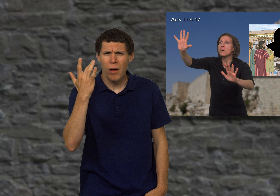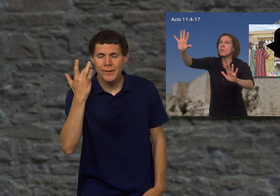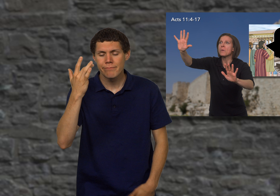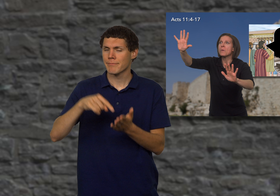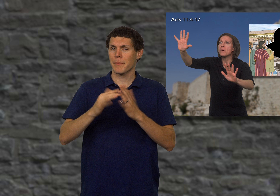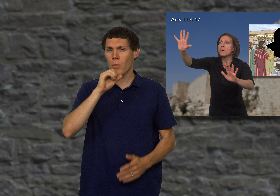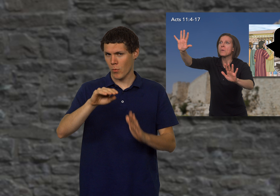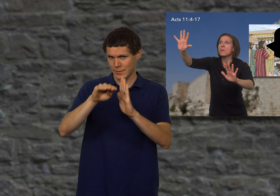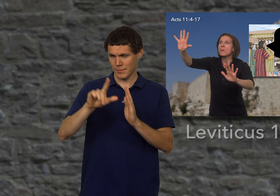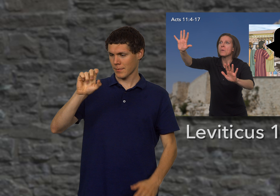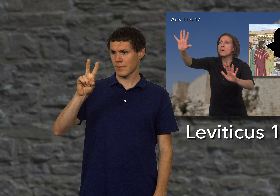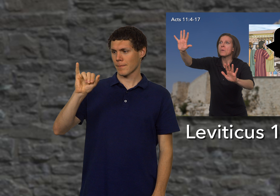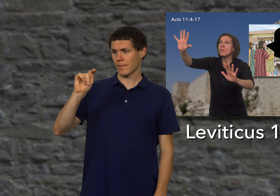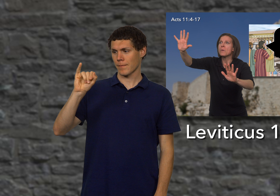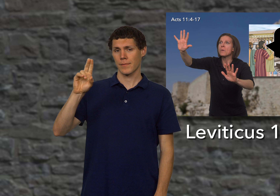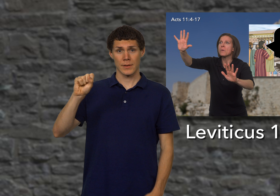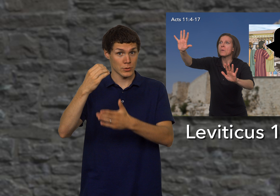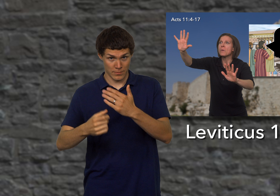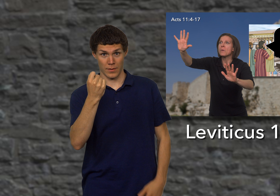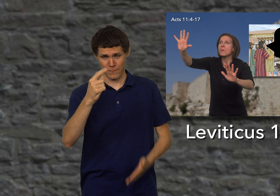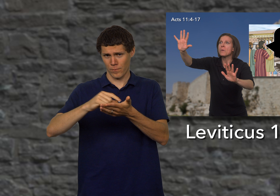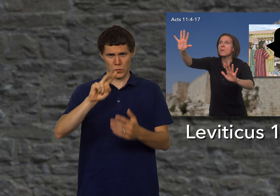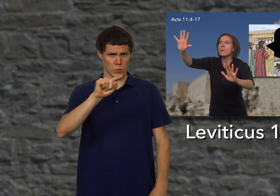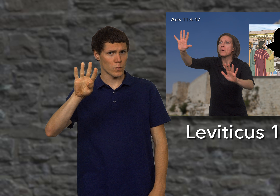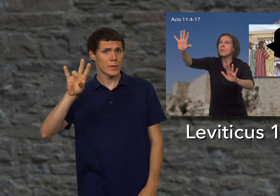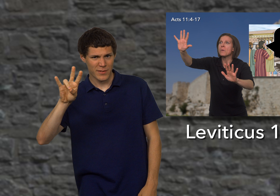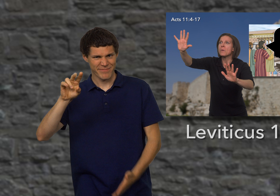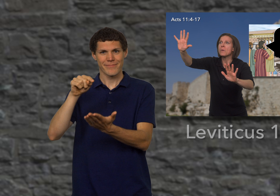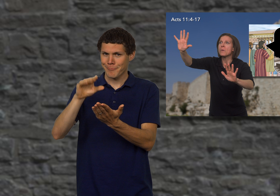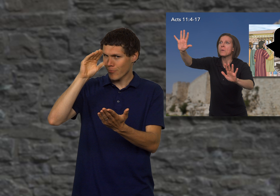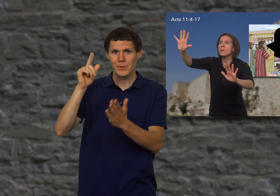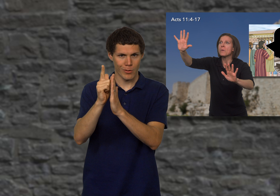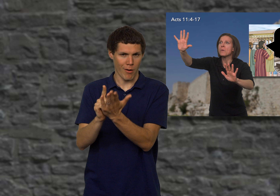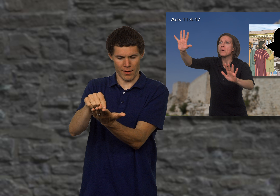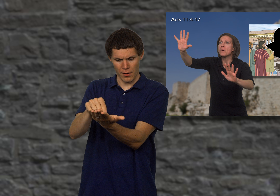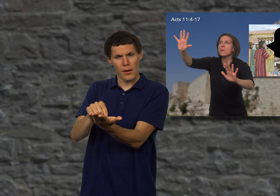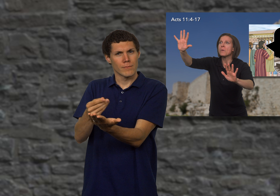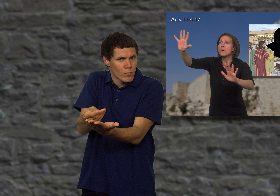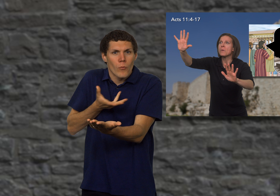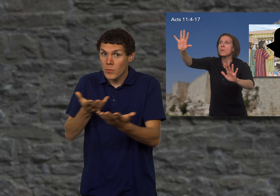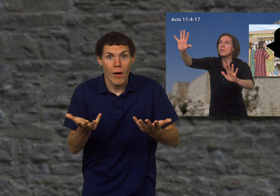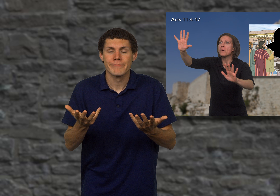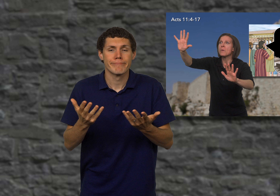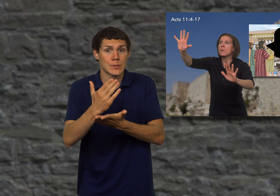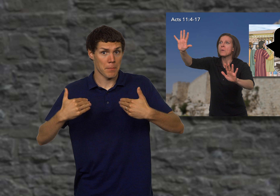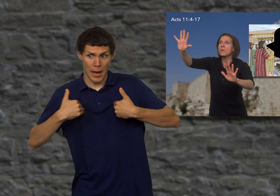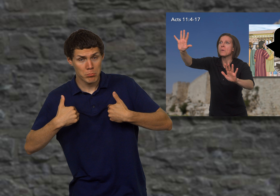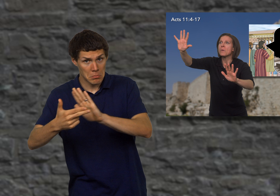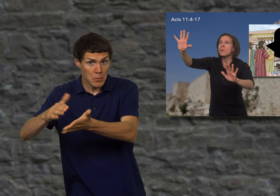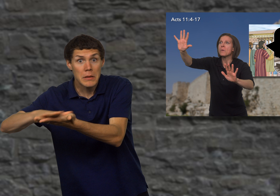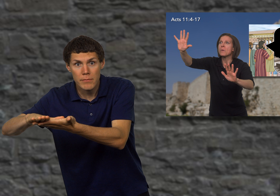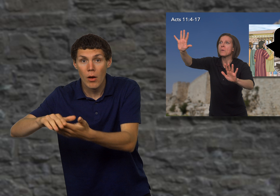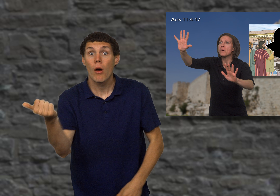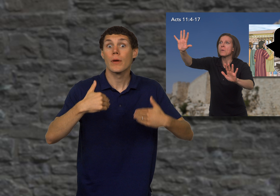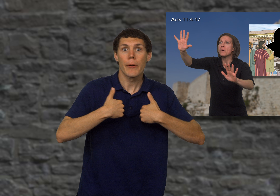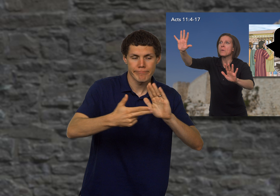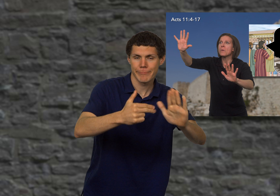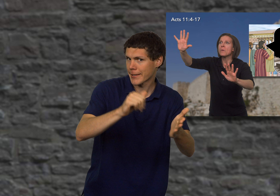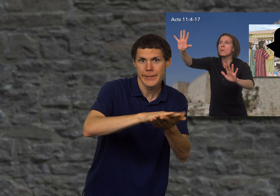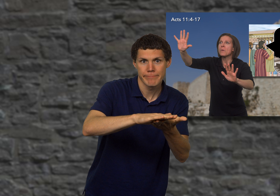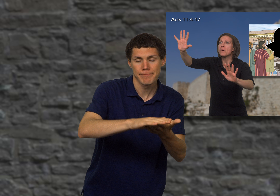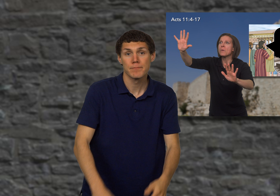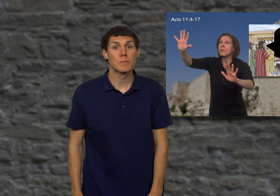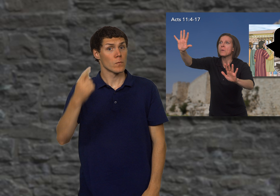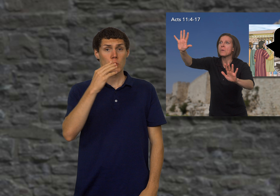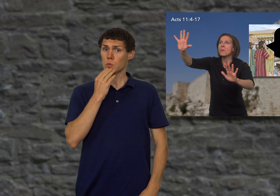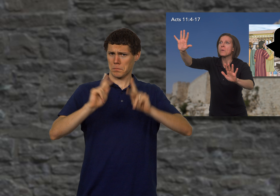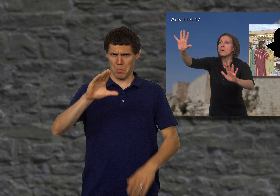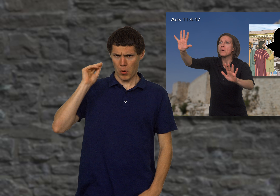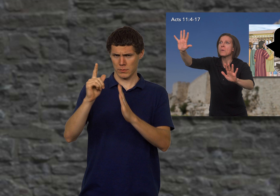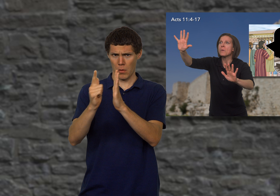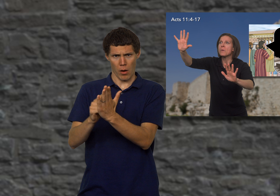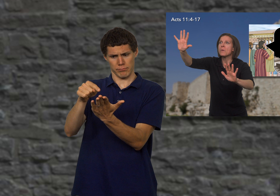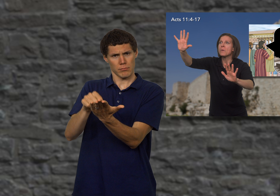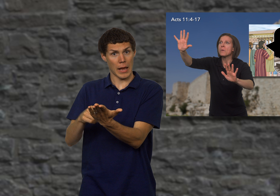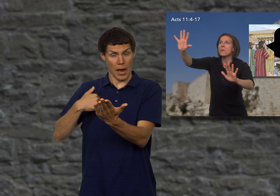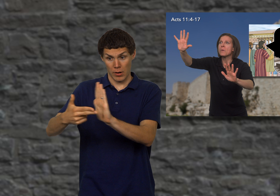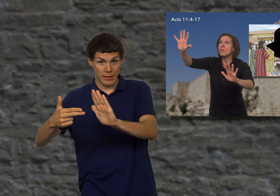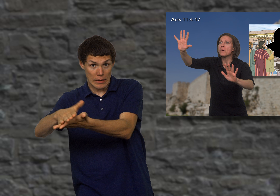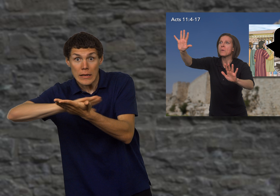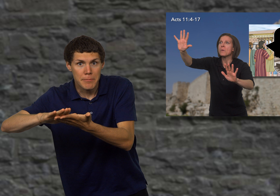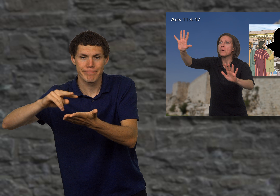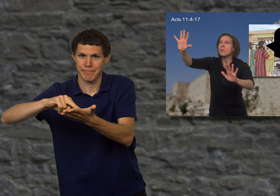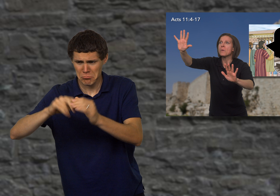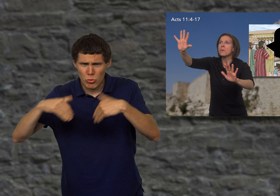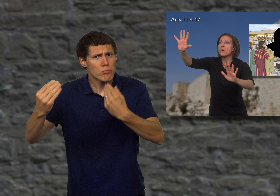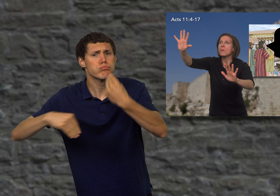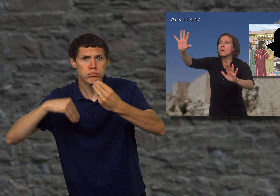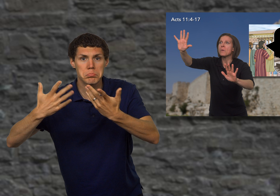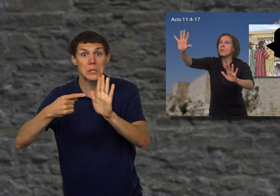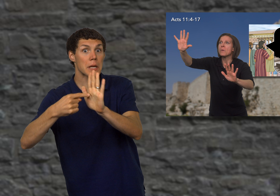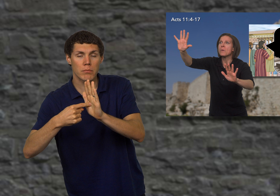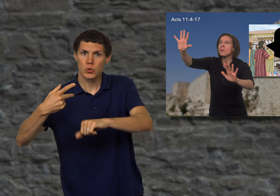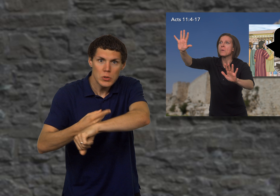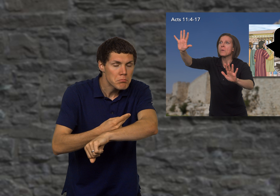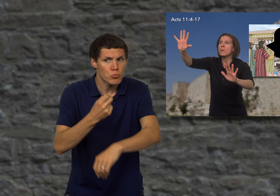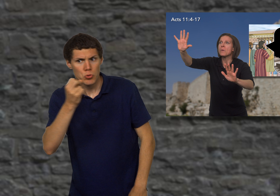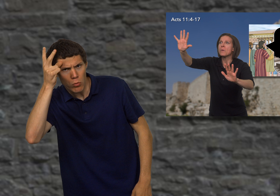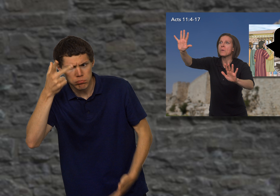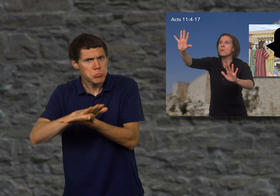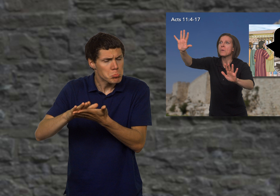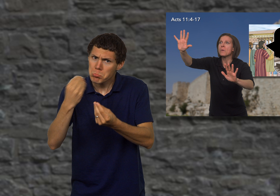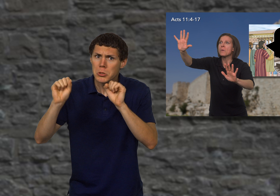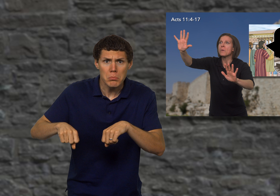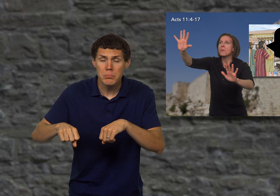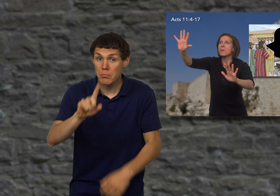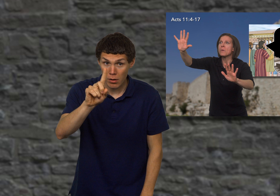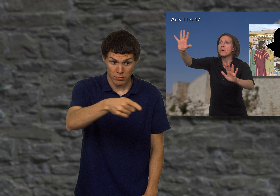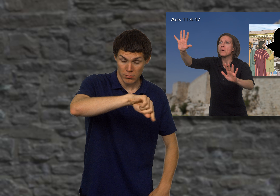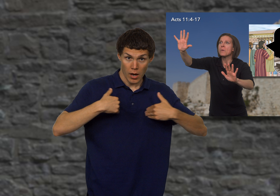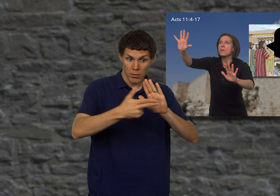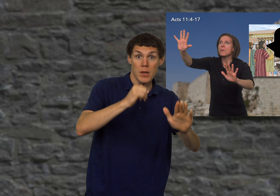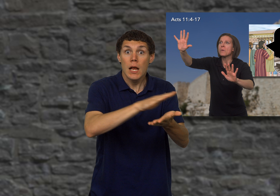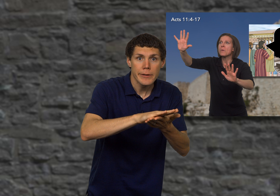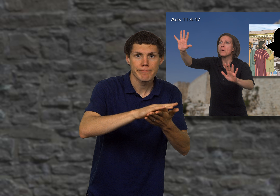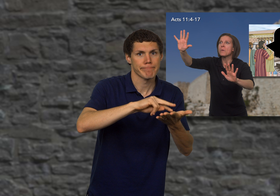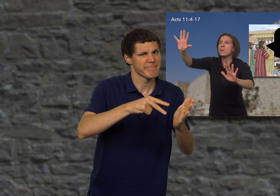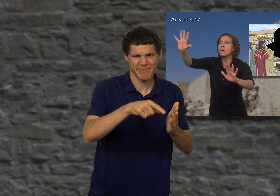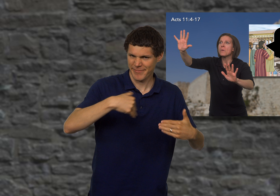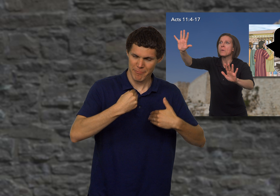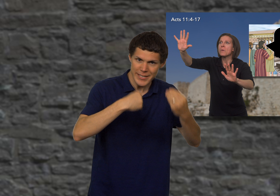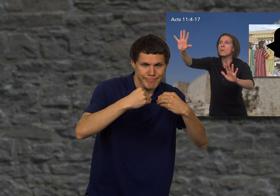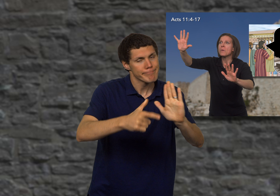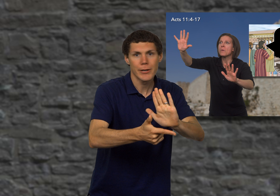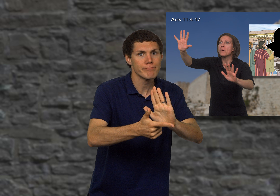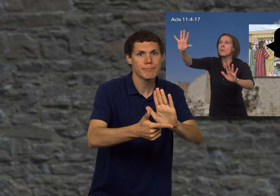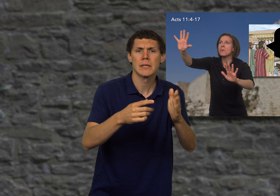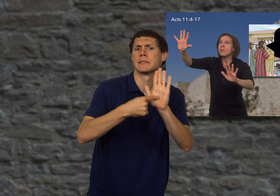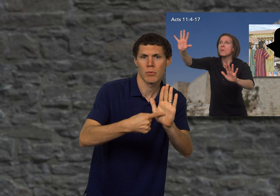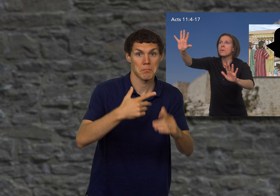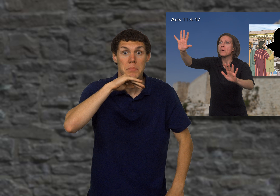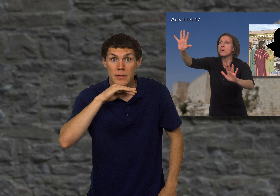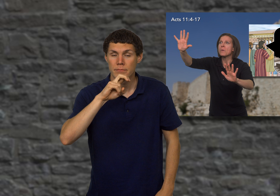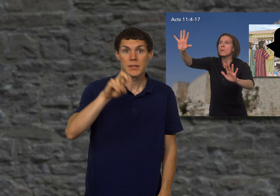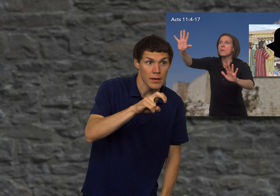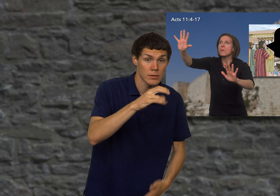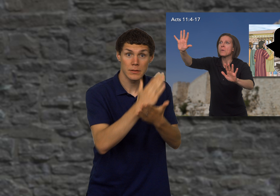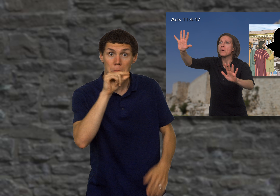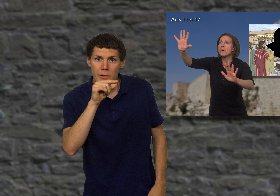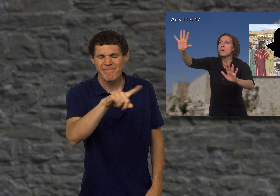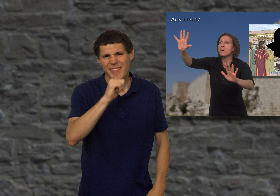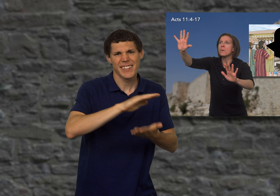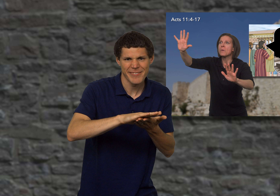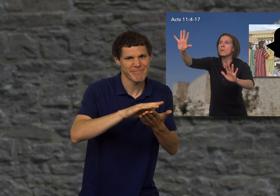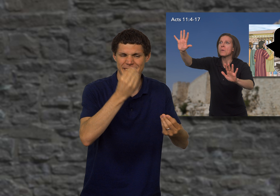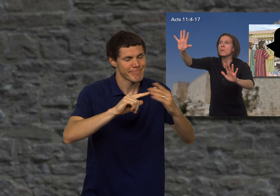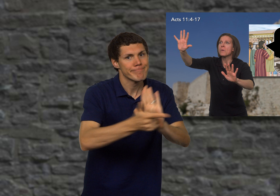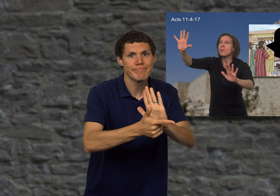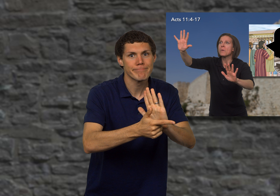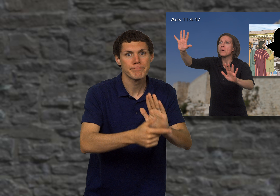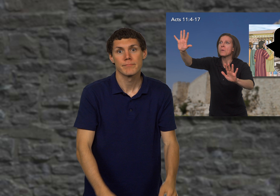But the voice spoke from heaven a second time, ‘Do not call anything impure that God has made clean.’